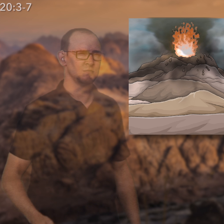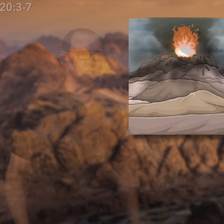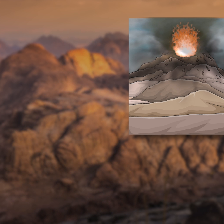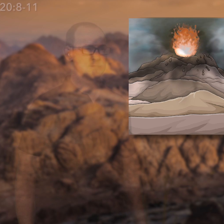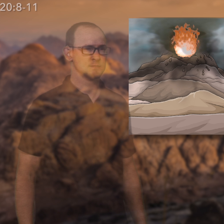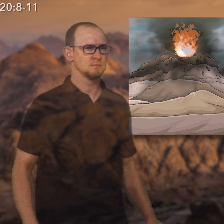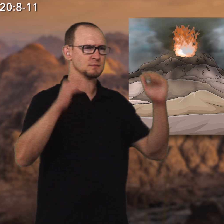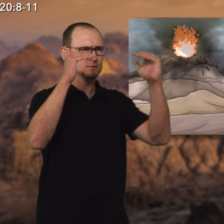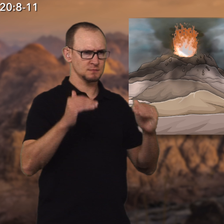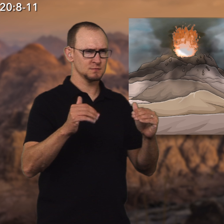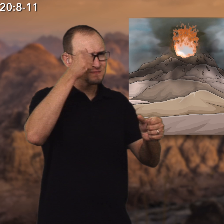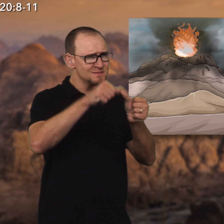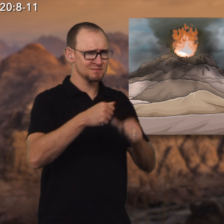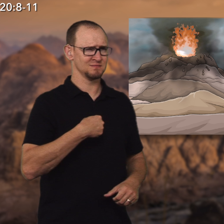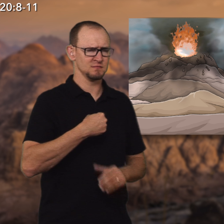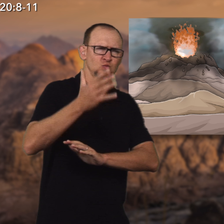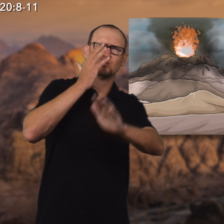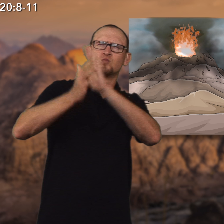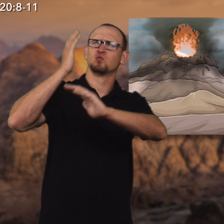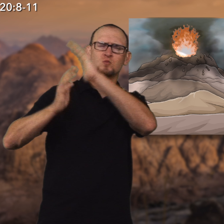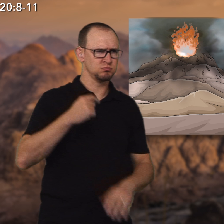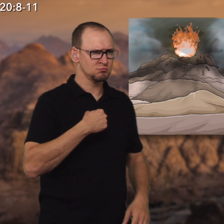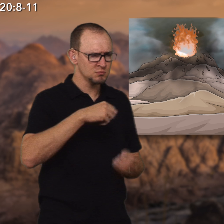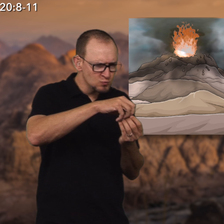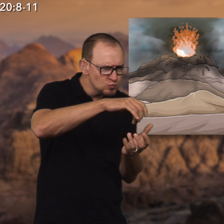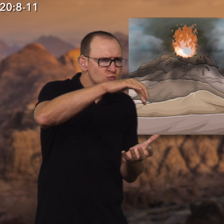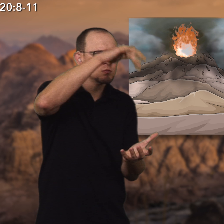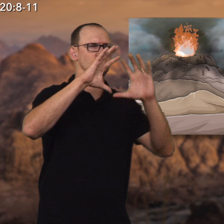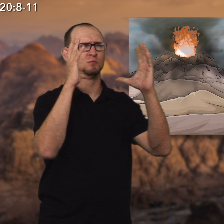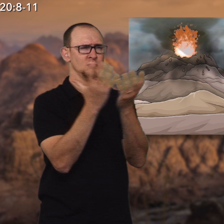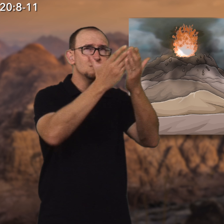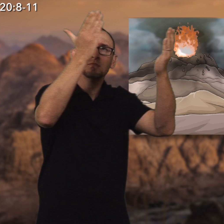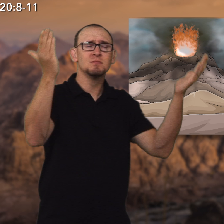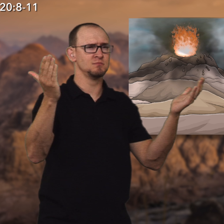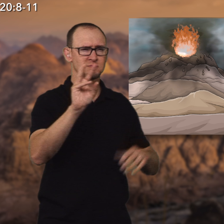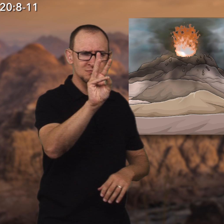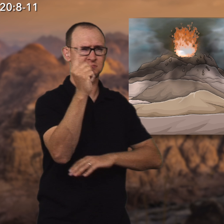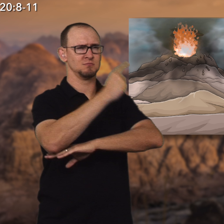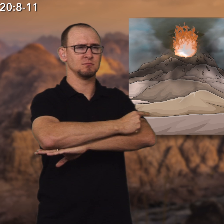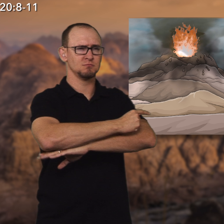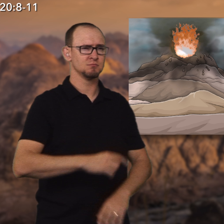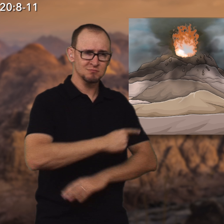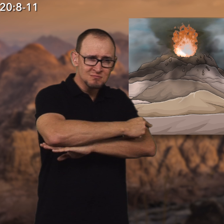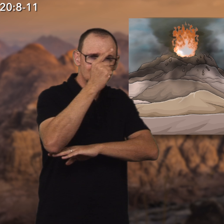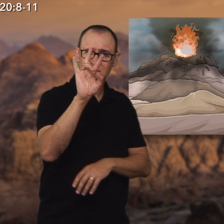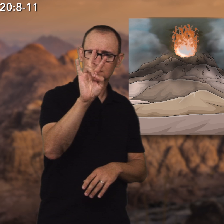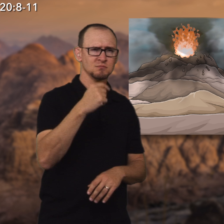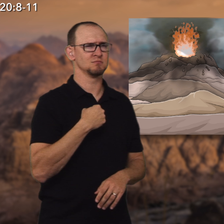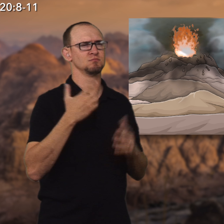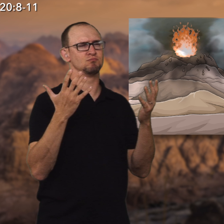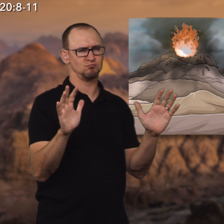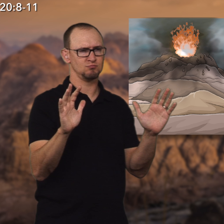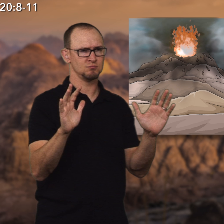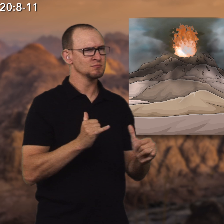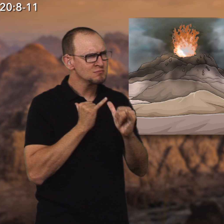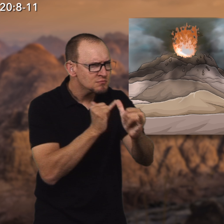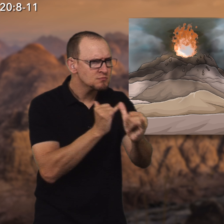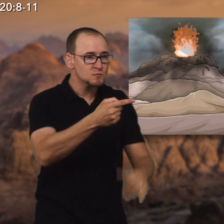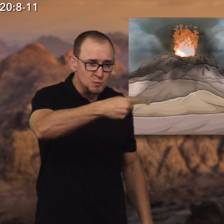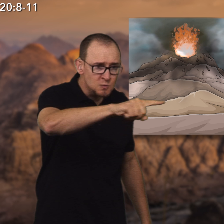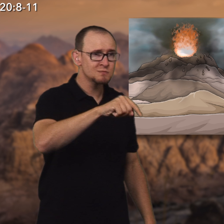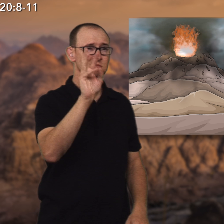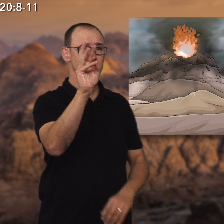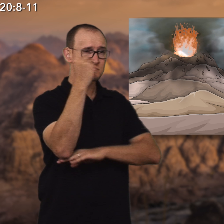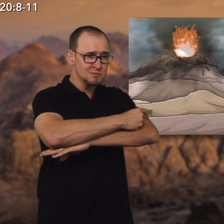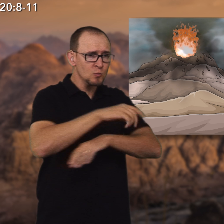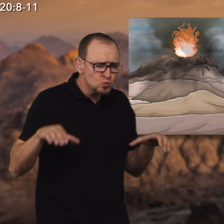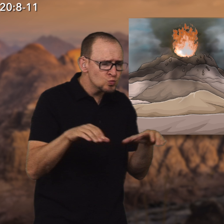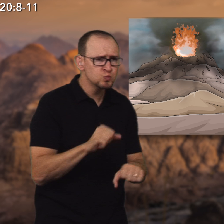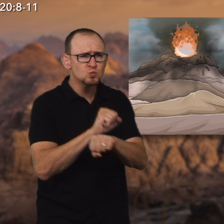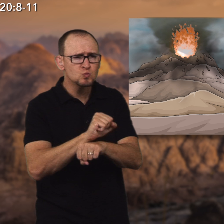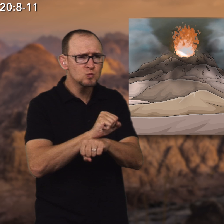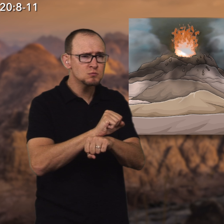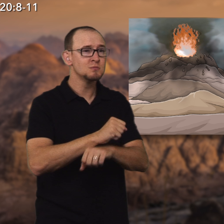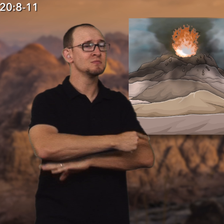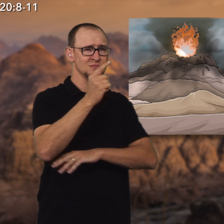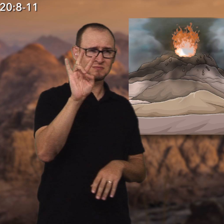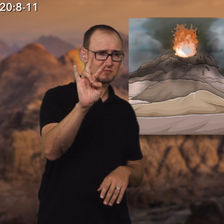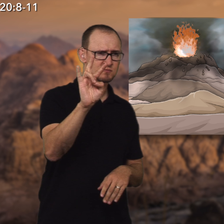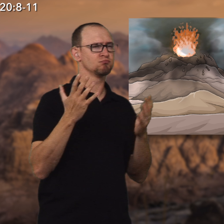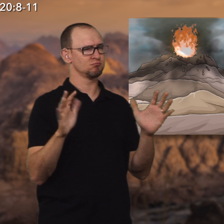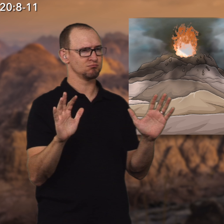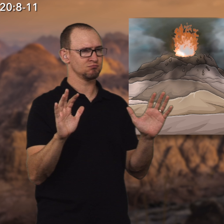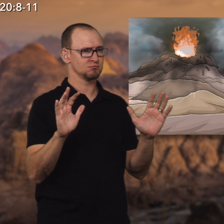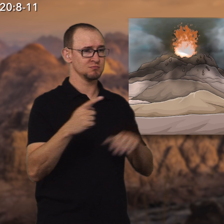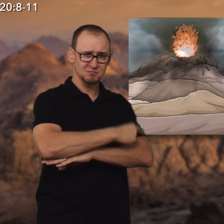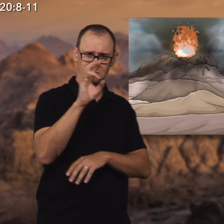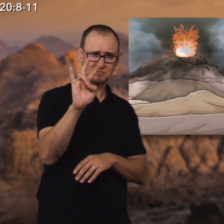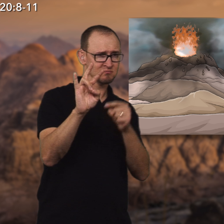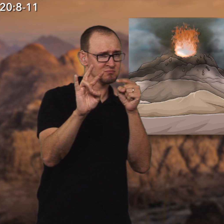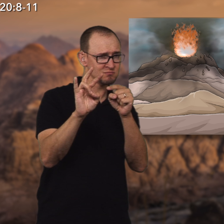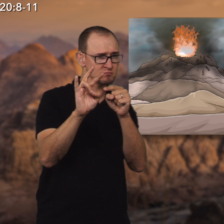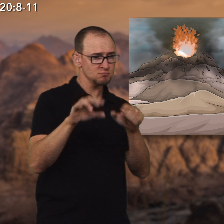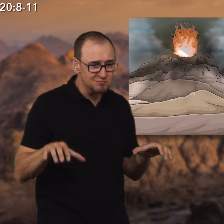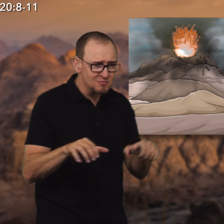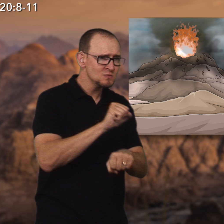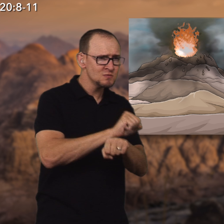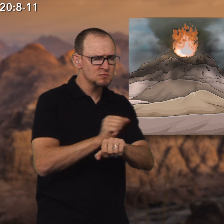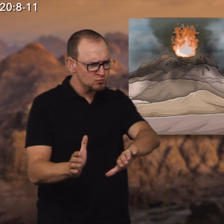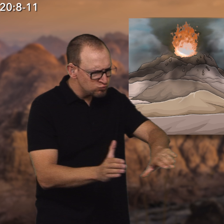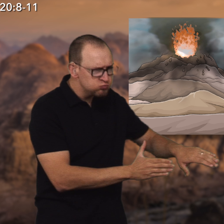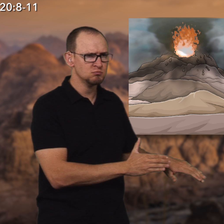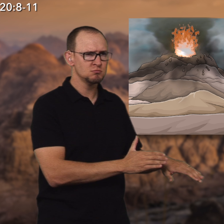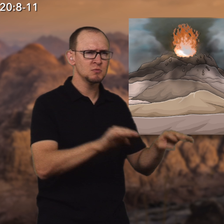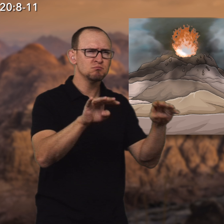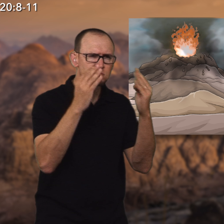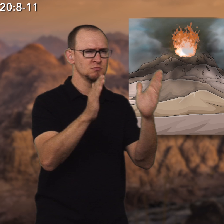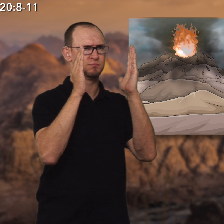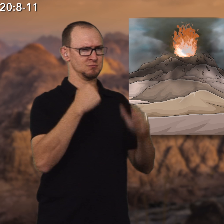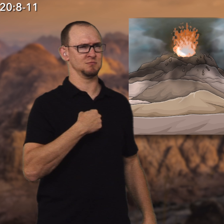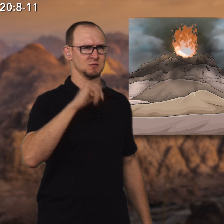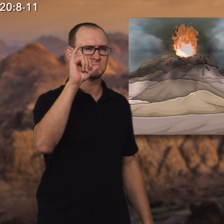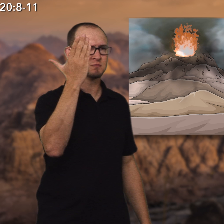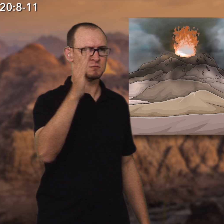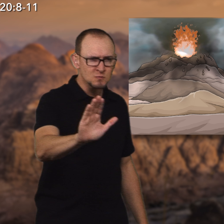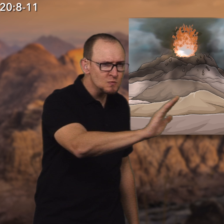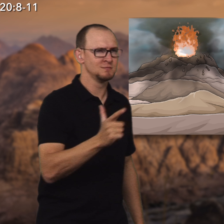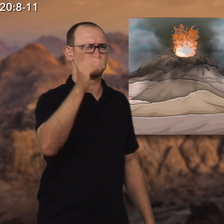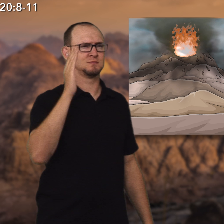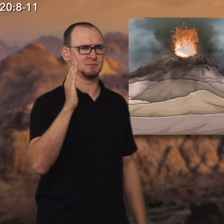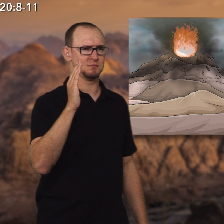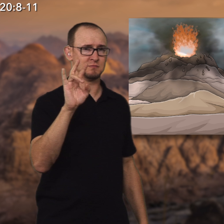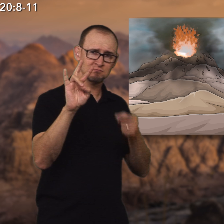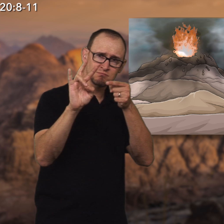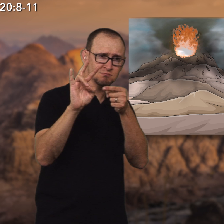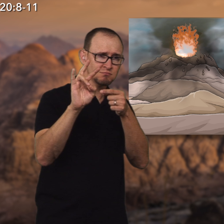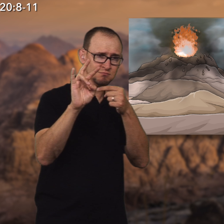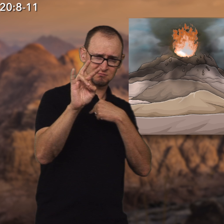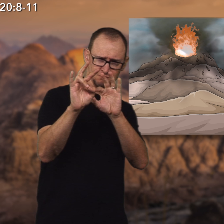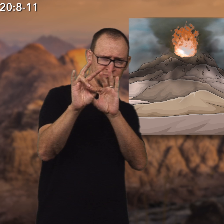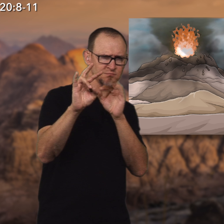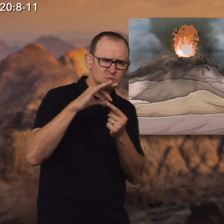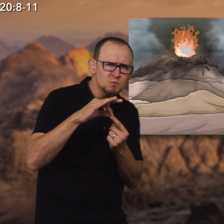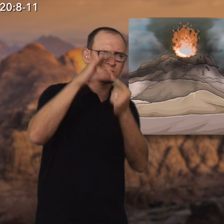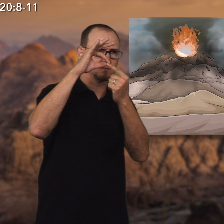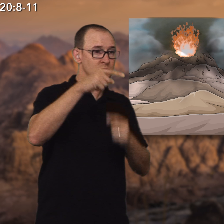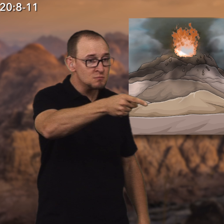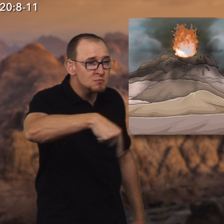Six days you shall labor and do all your work, but the seventh day is a Sabbath to the LORD your God, on which you must not do any work—neither you, nor your son or daughter, nor your manservant or maidservant or livestock, nor the foreigner within your gates.